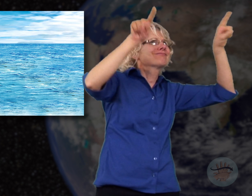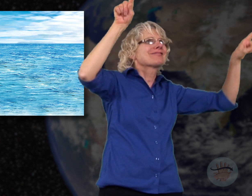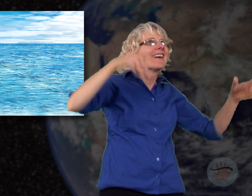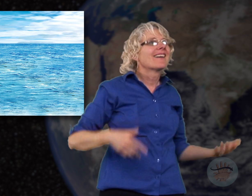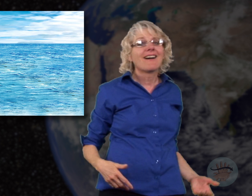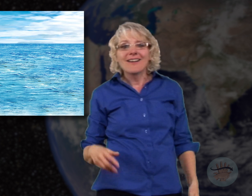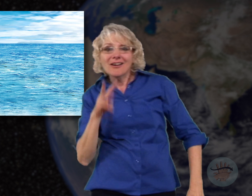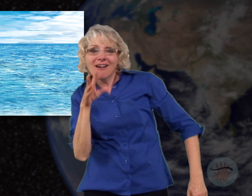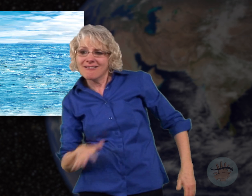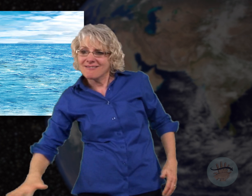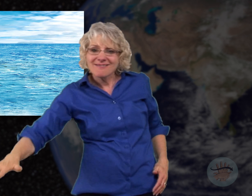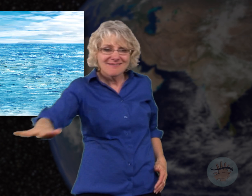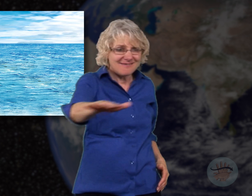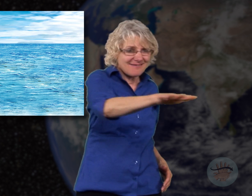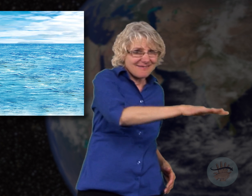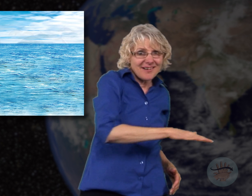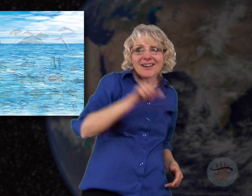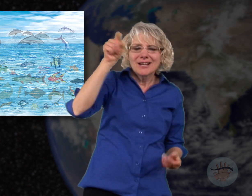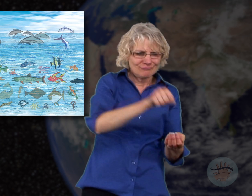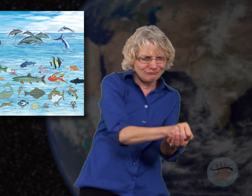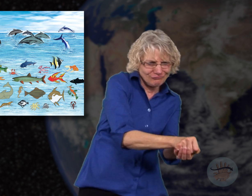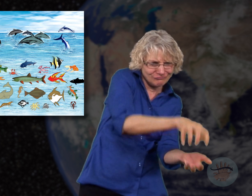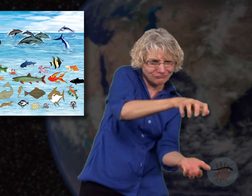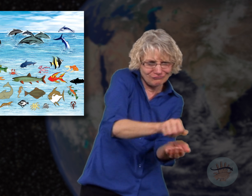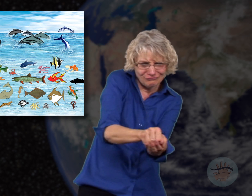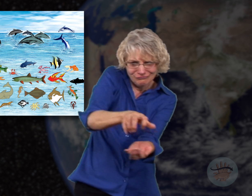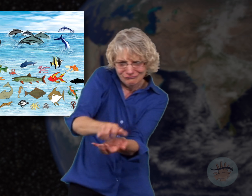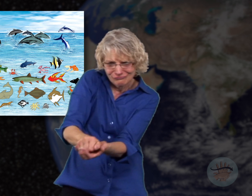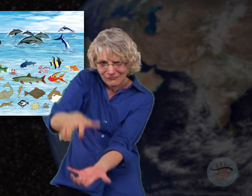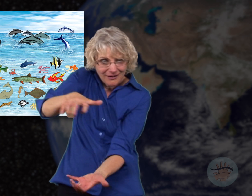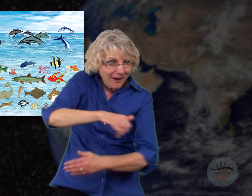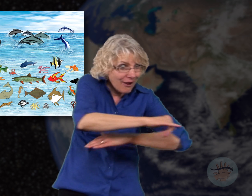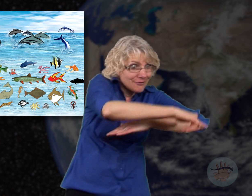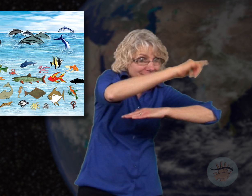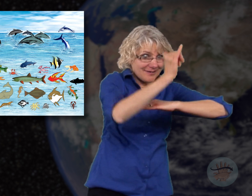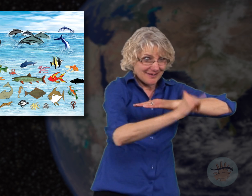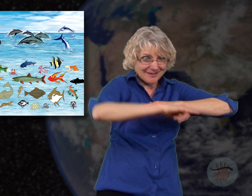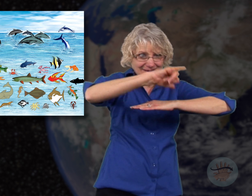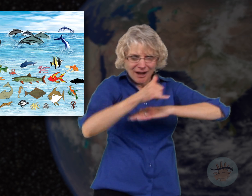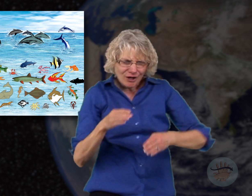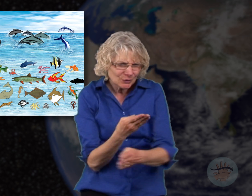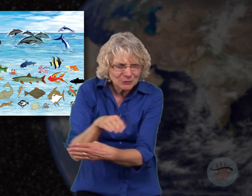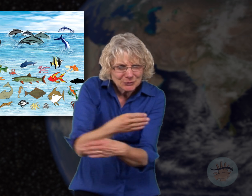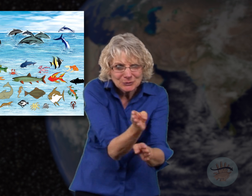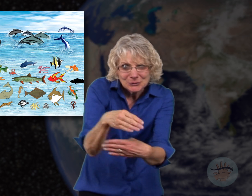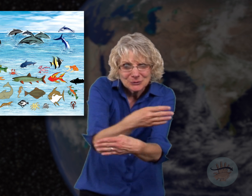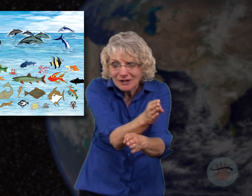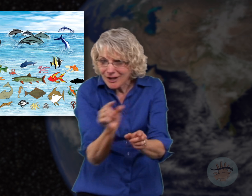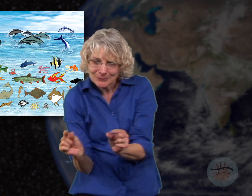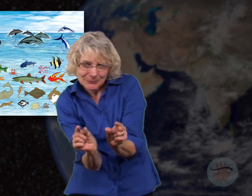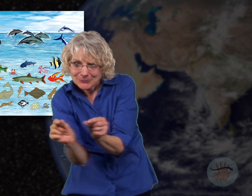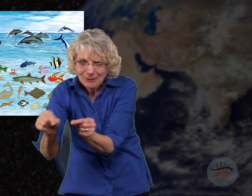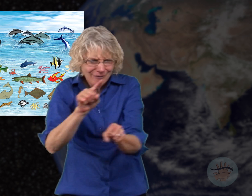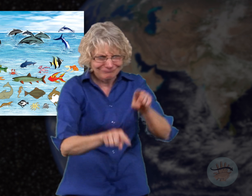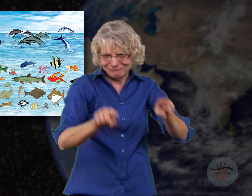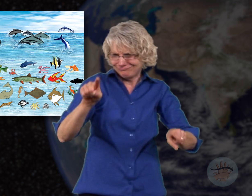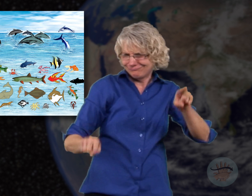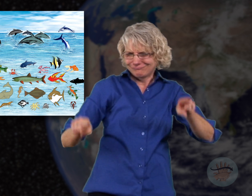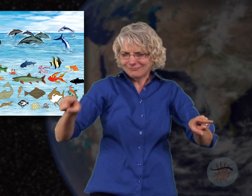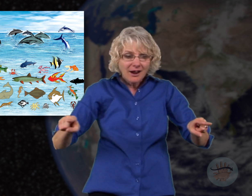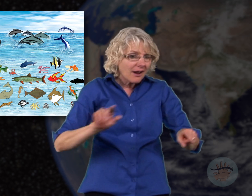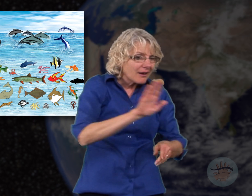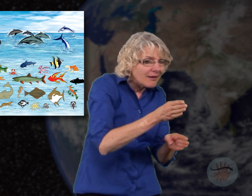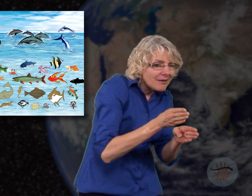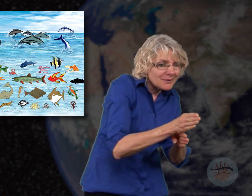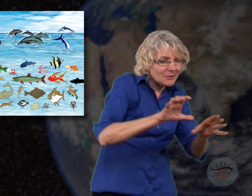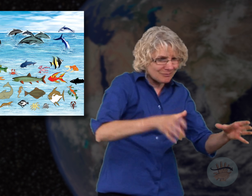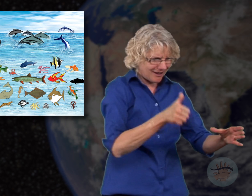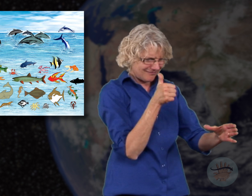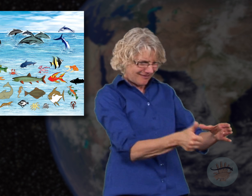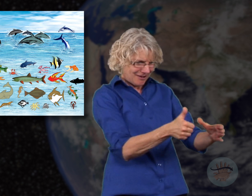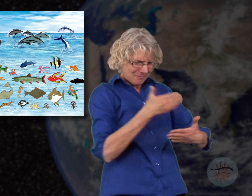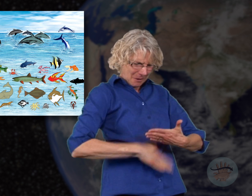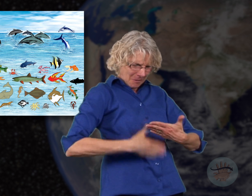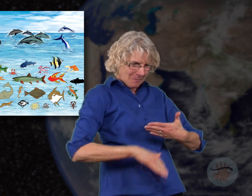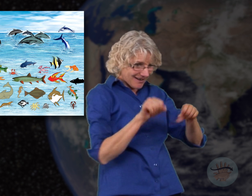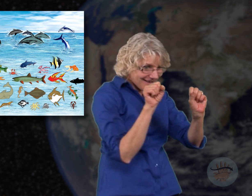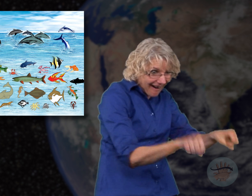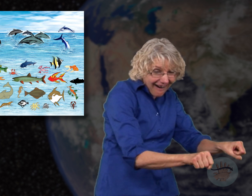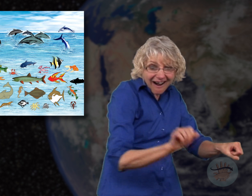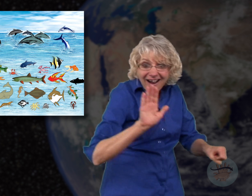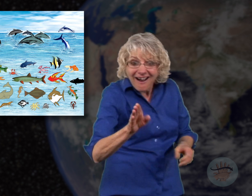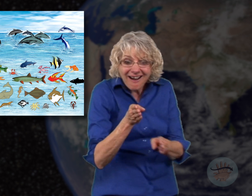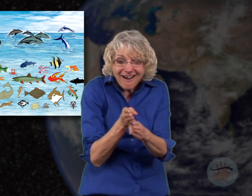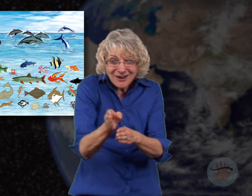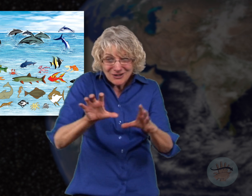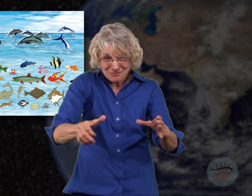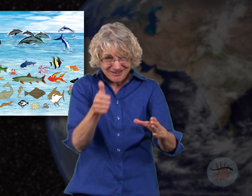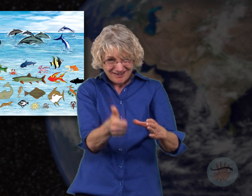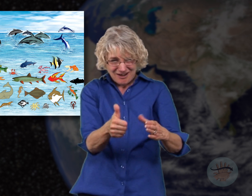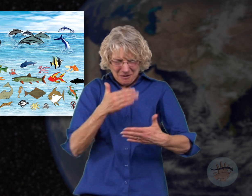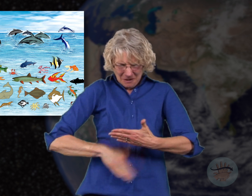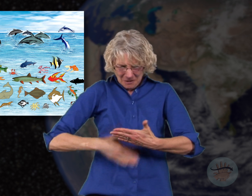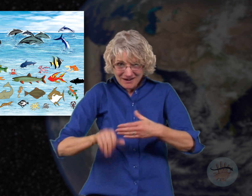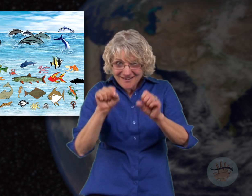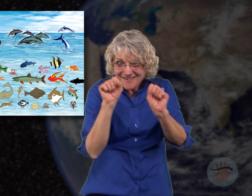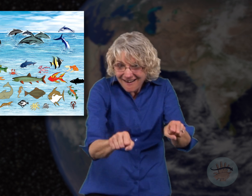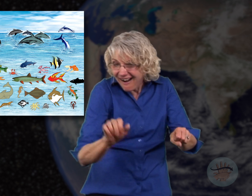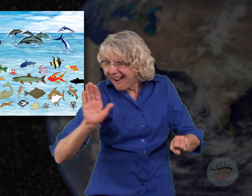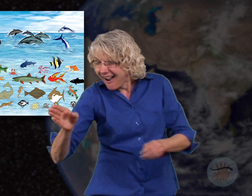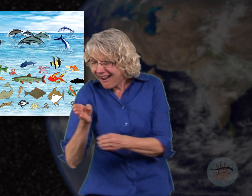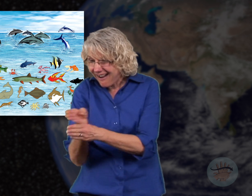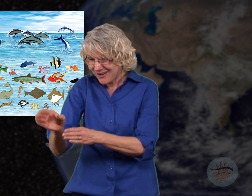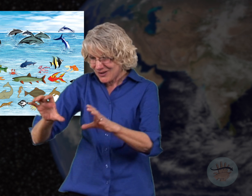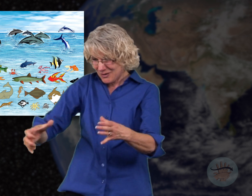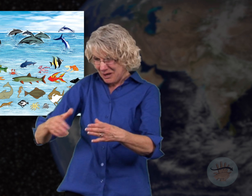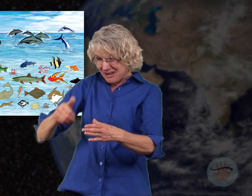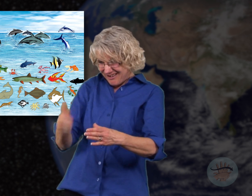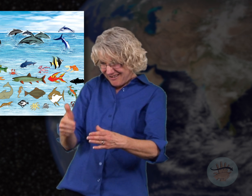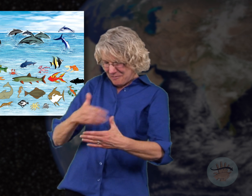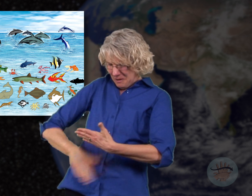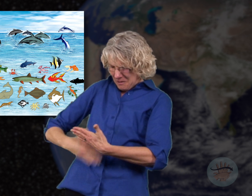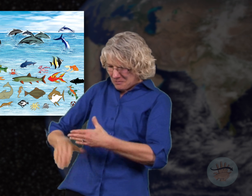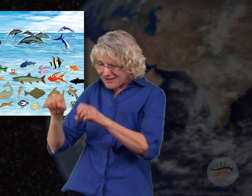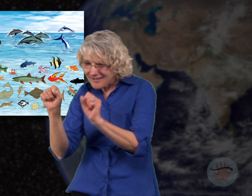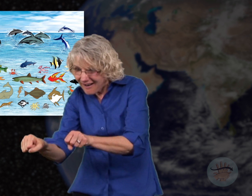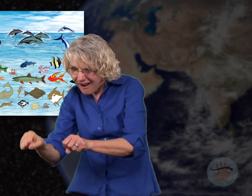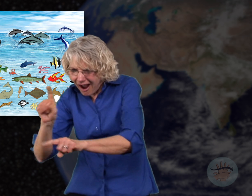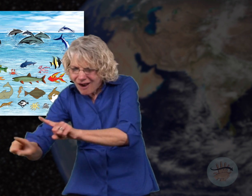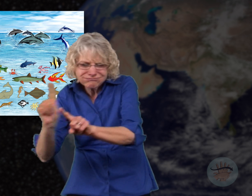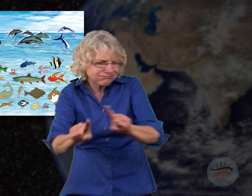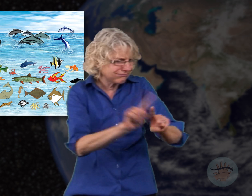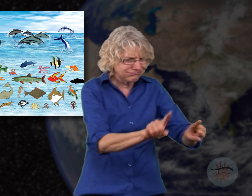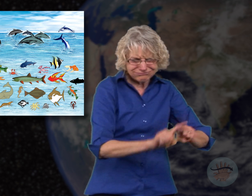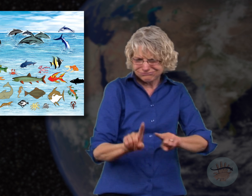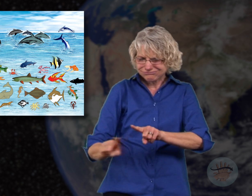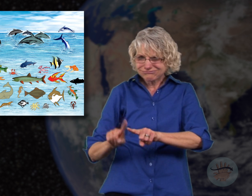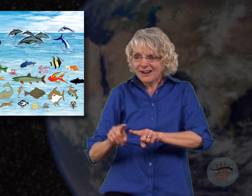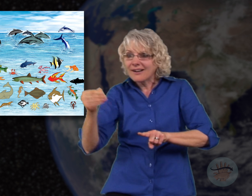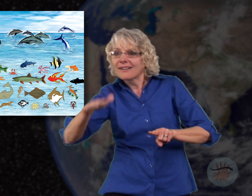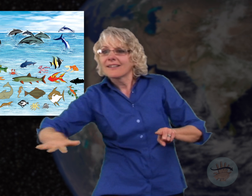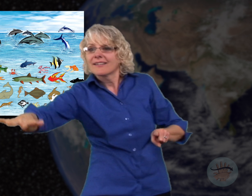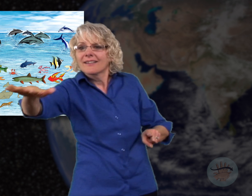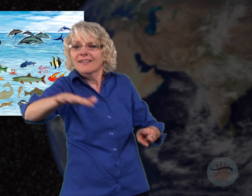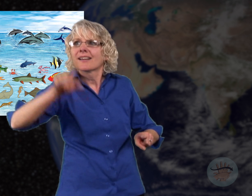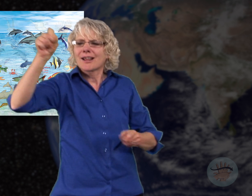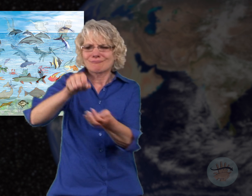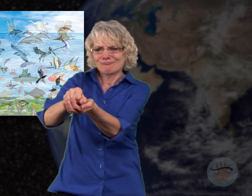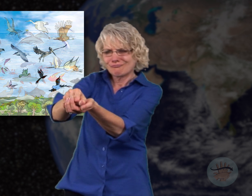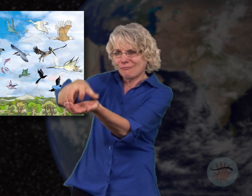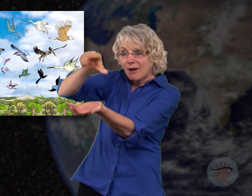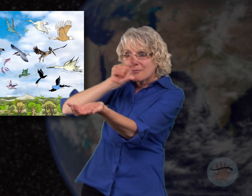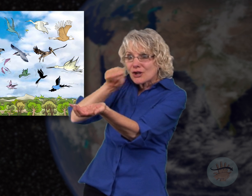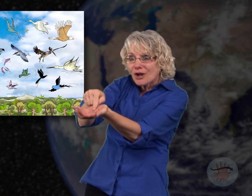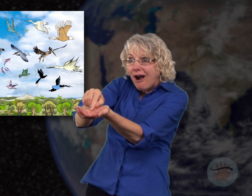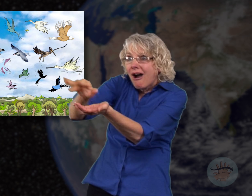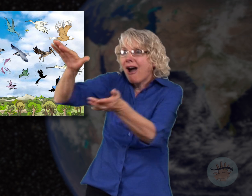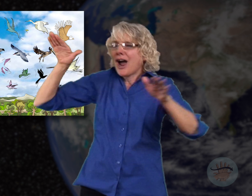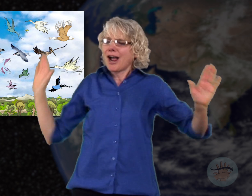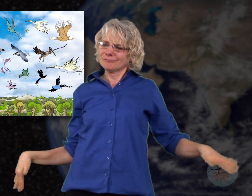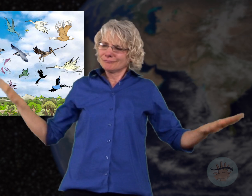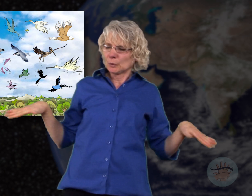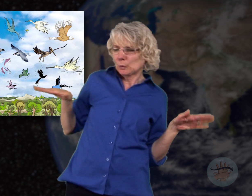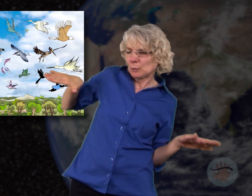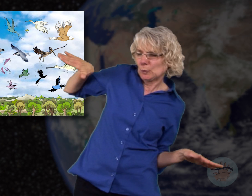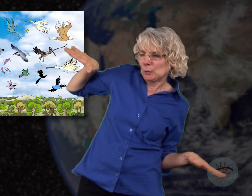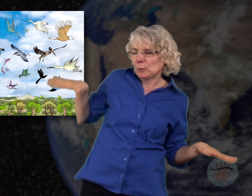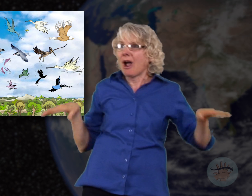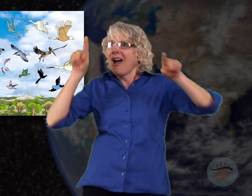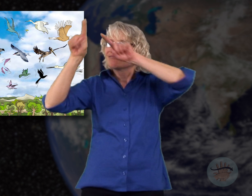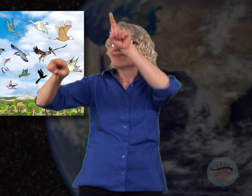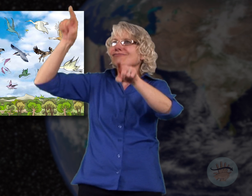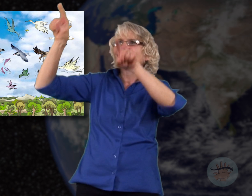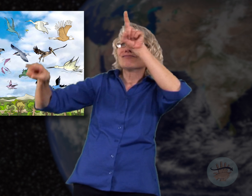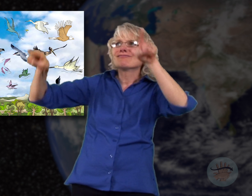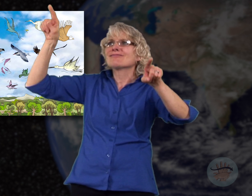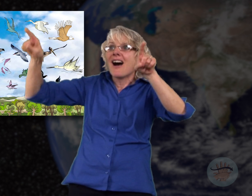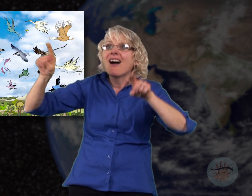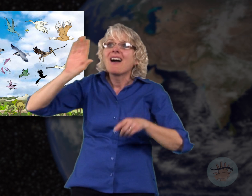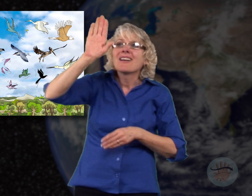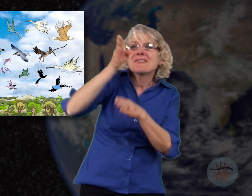So God created the great sea creatures and every living thing that moves, with which the waters teemed according to their kinds, and every bird of flight after its kind.